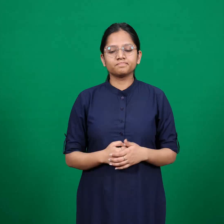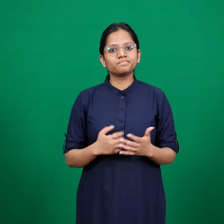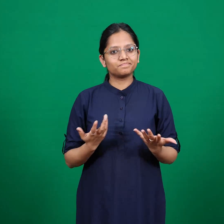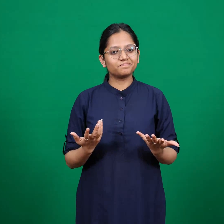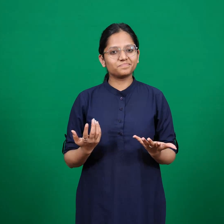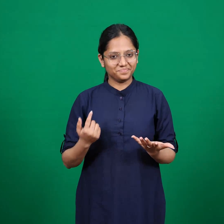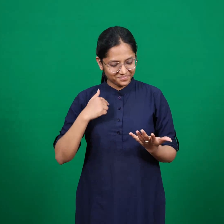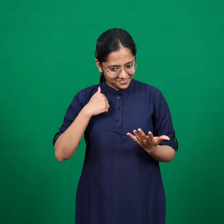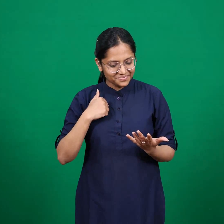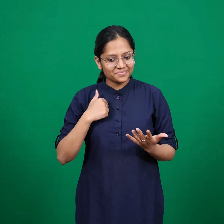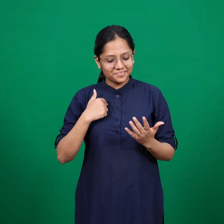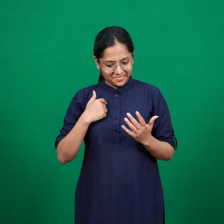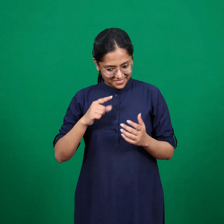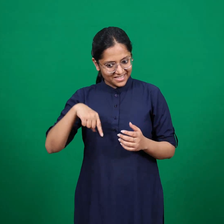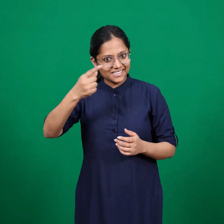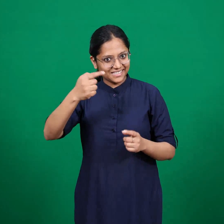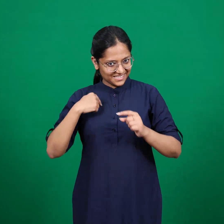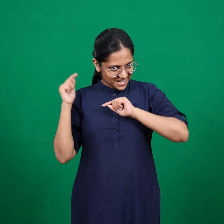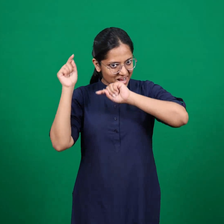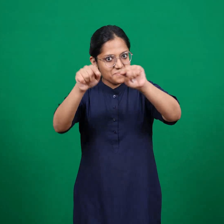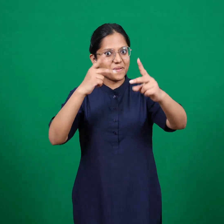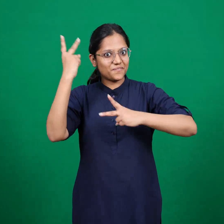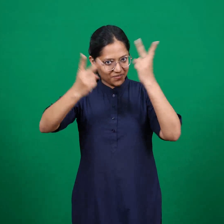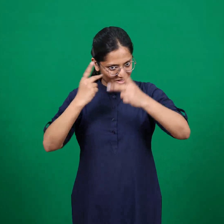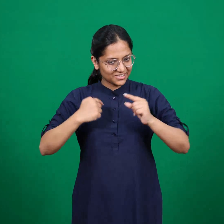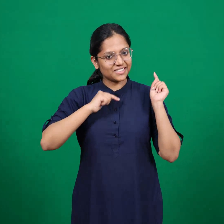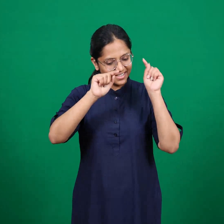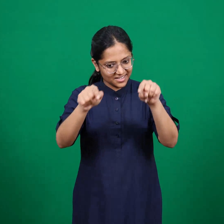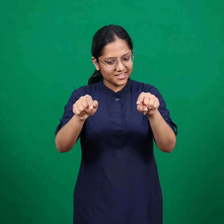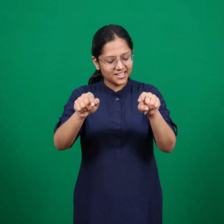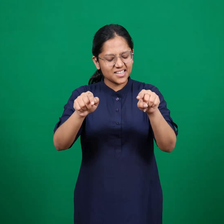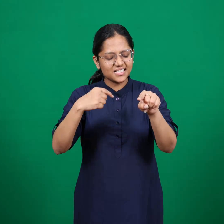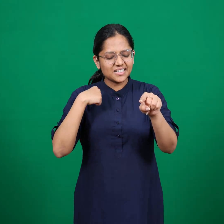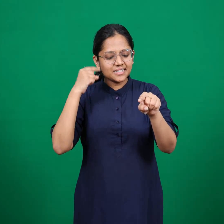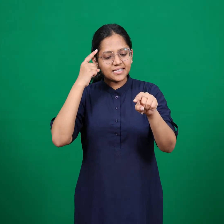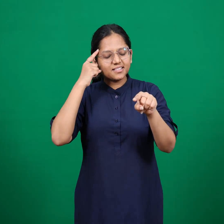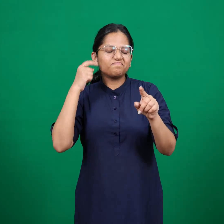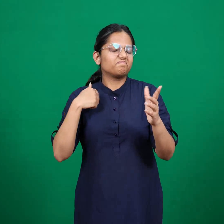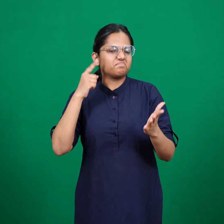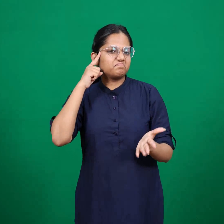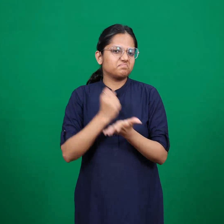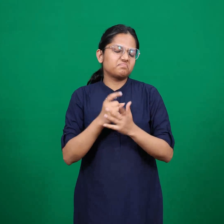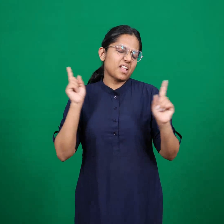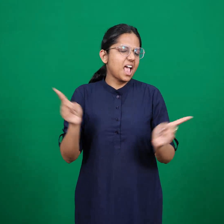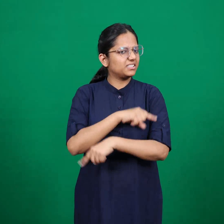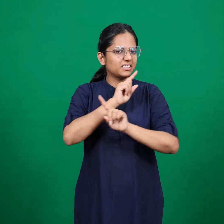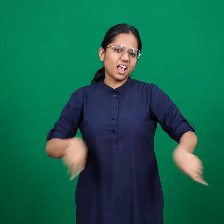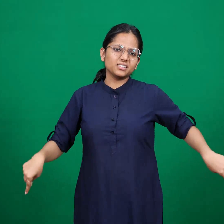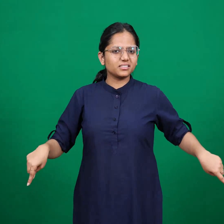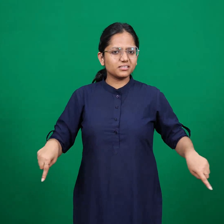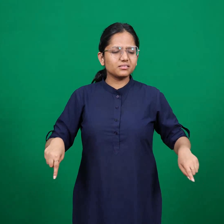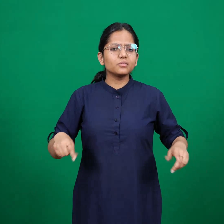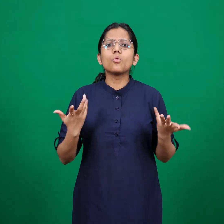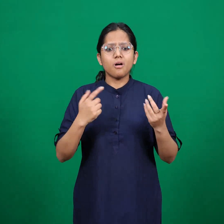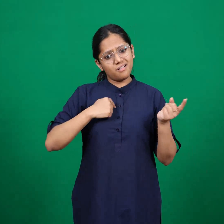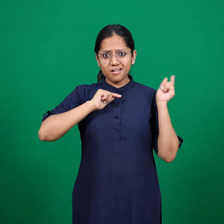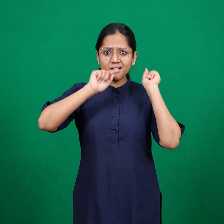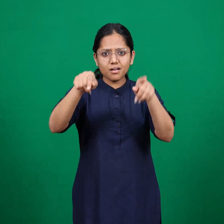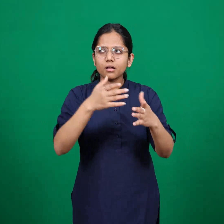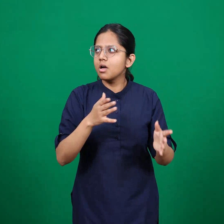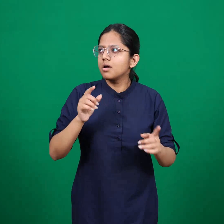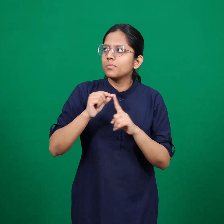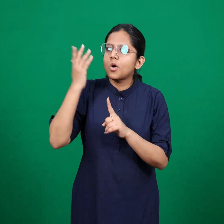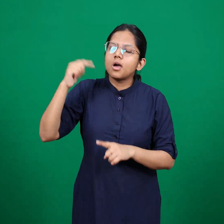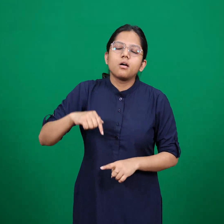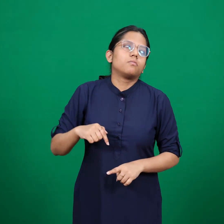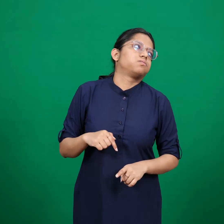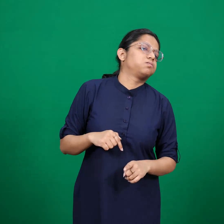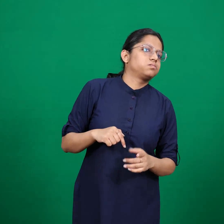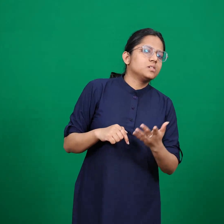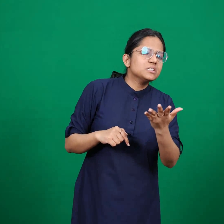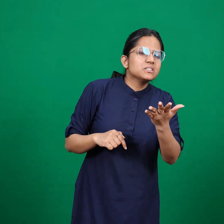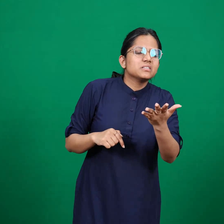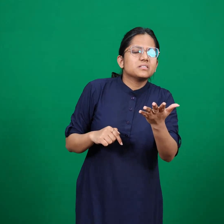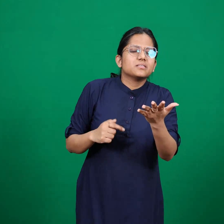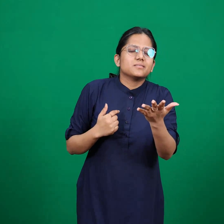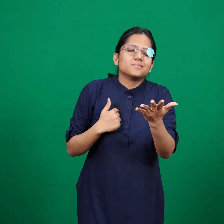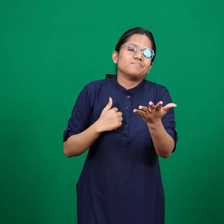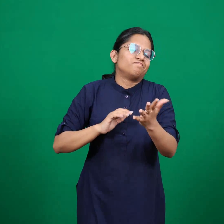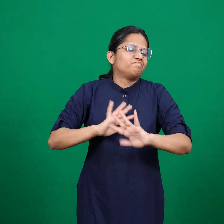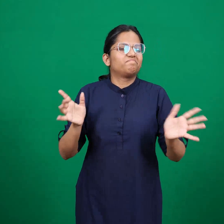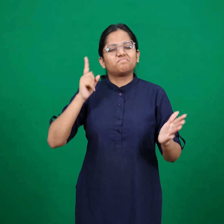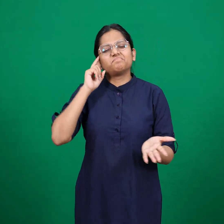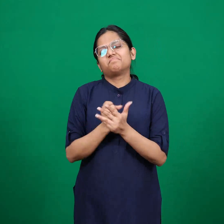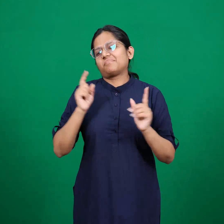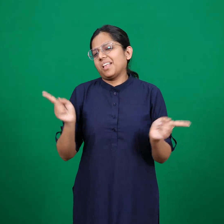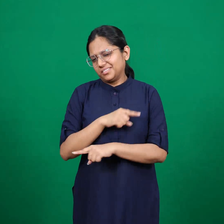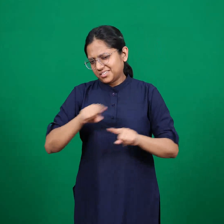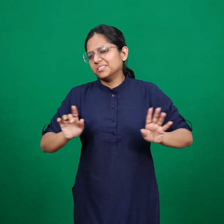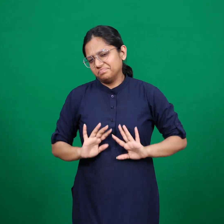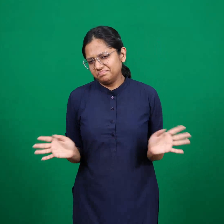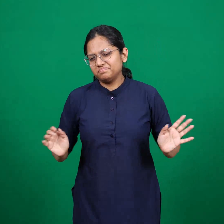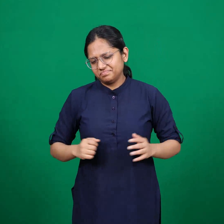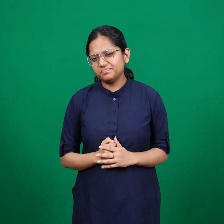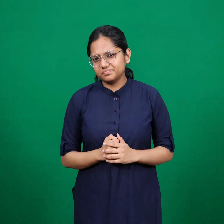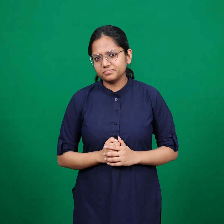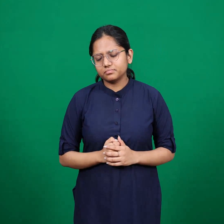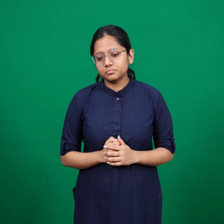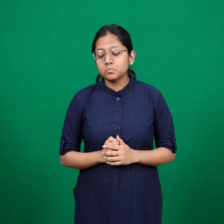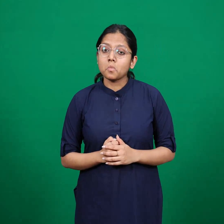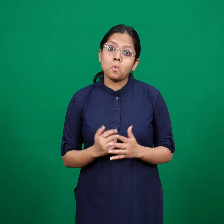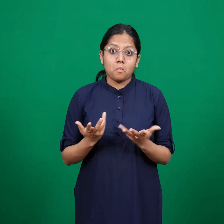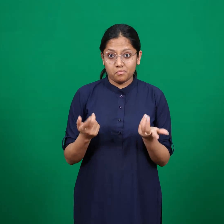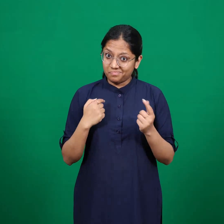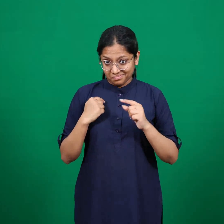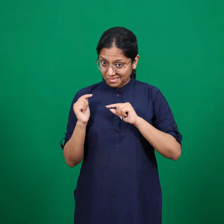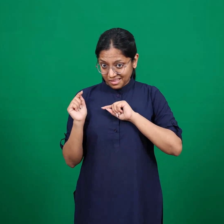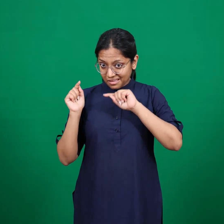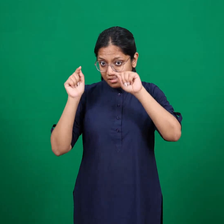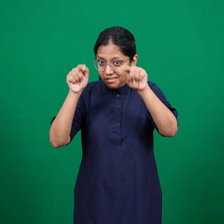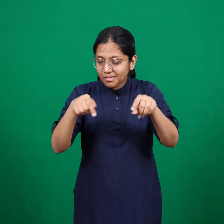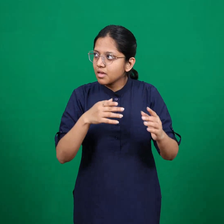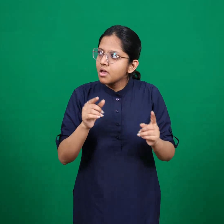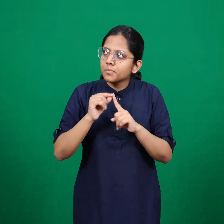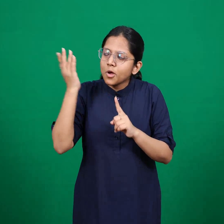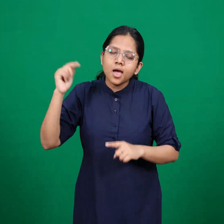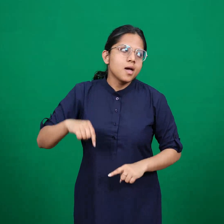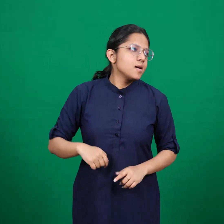So I made up my mind not to make another painful visit to you.